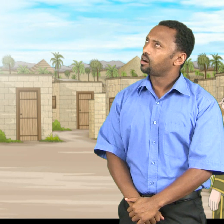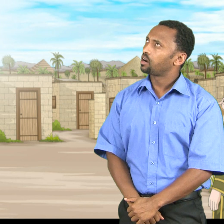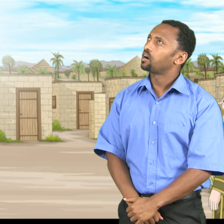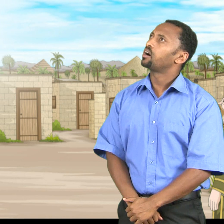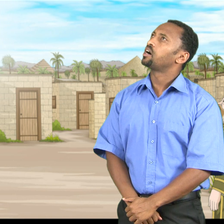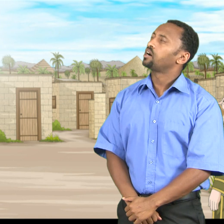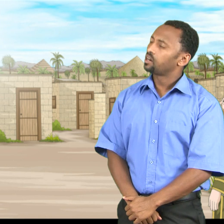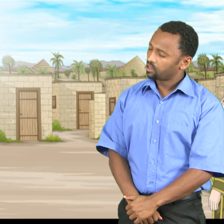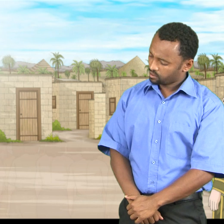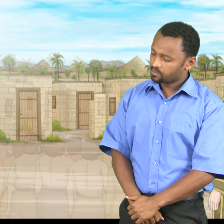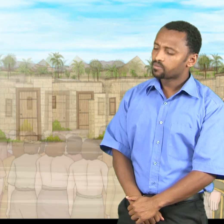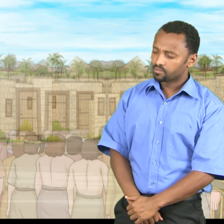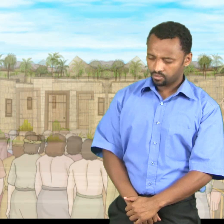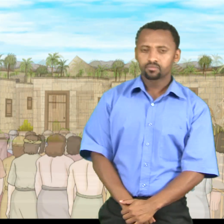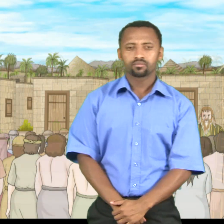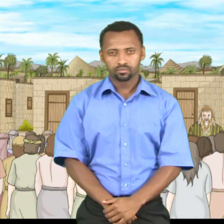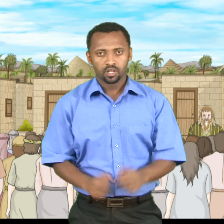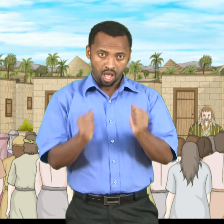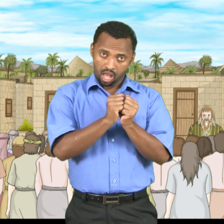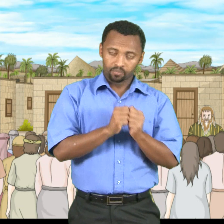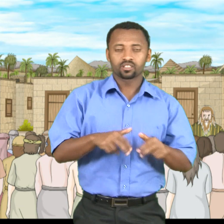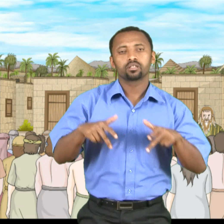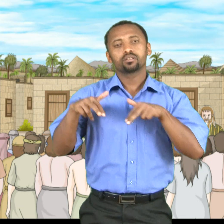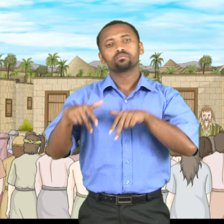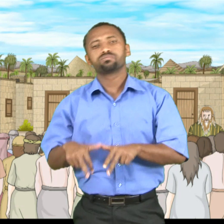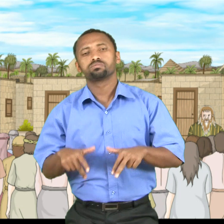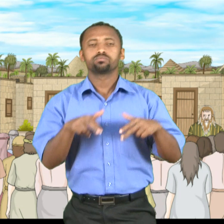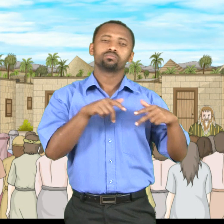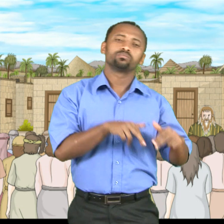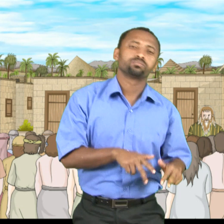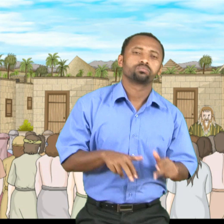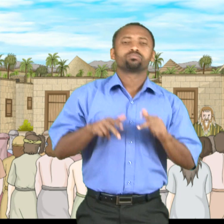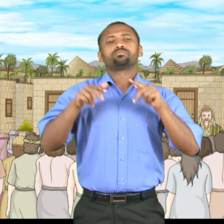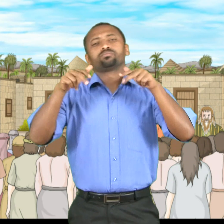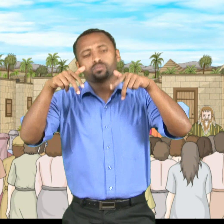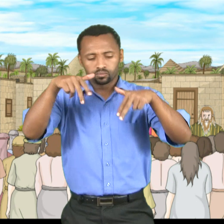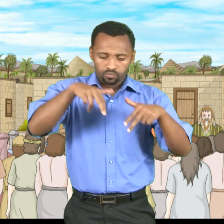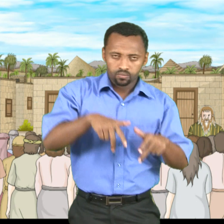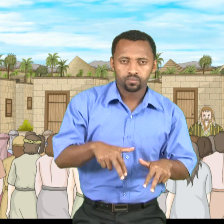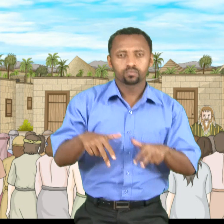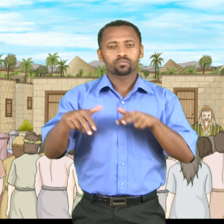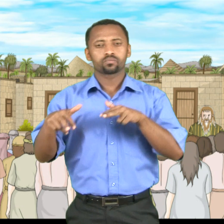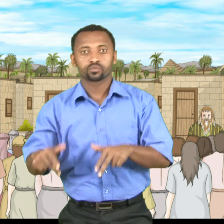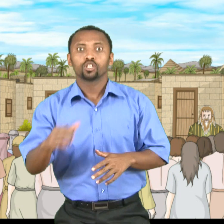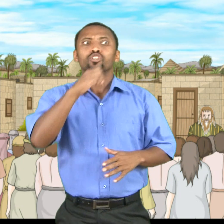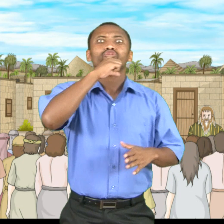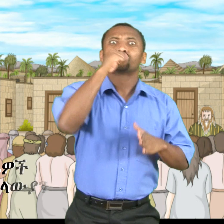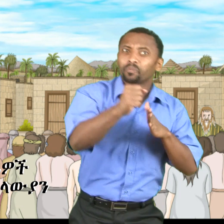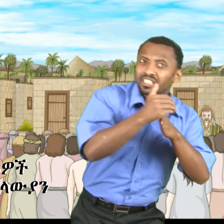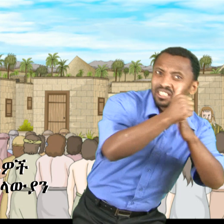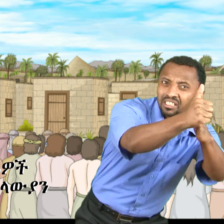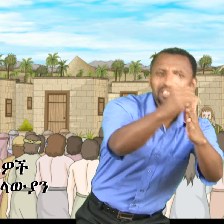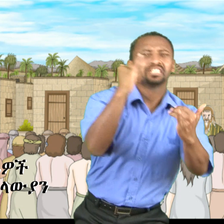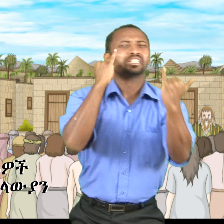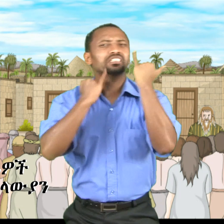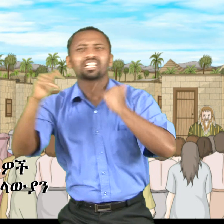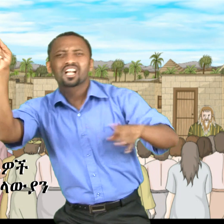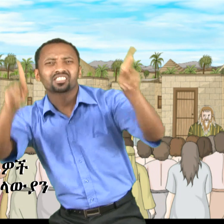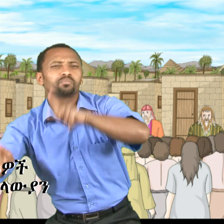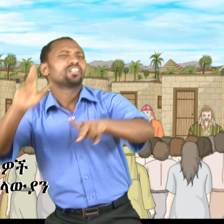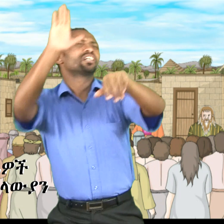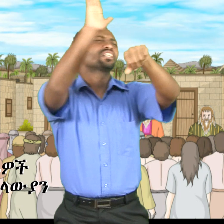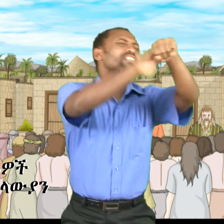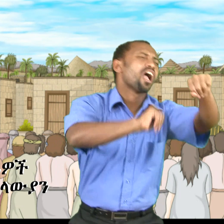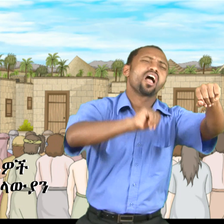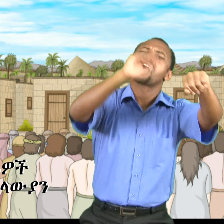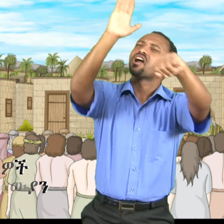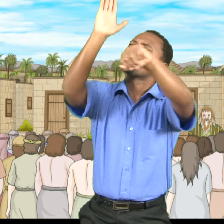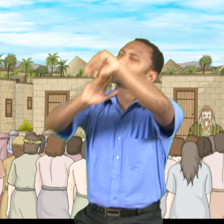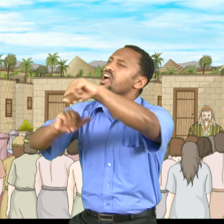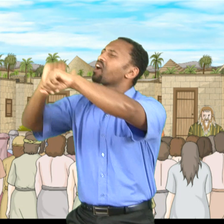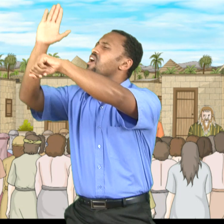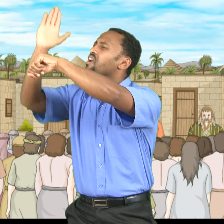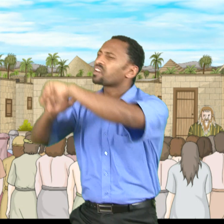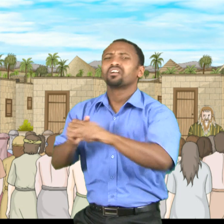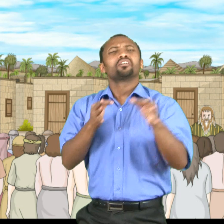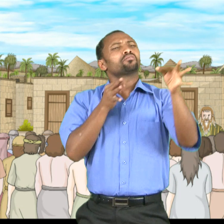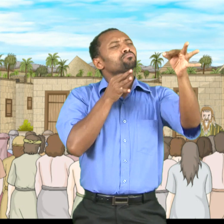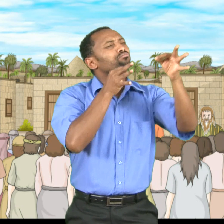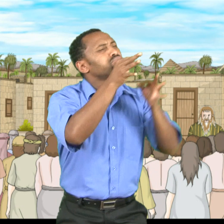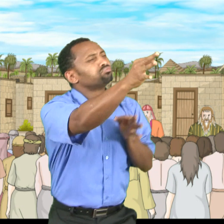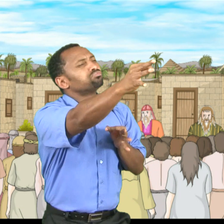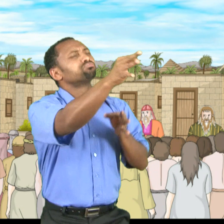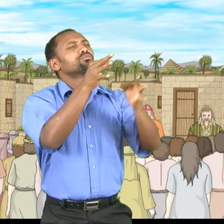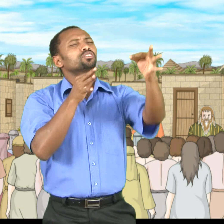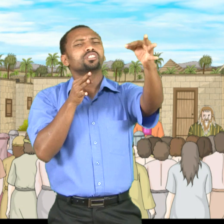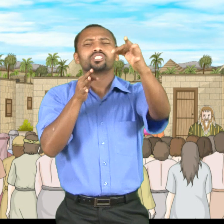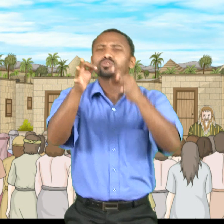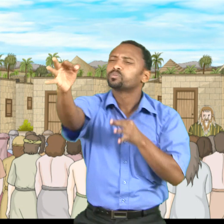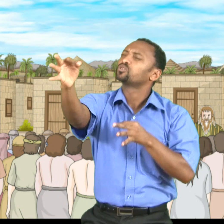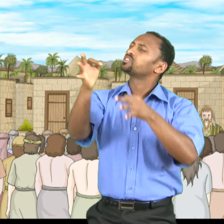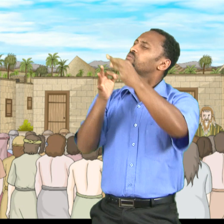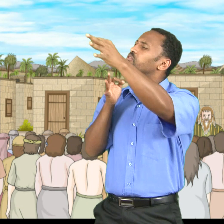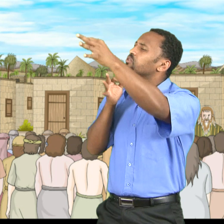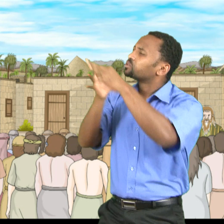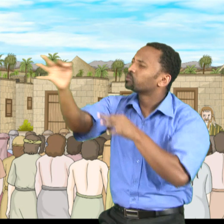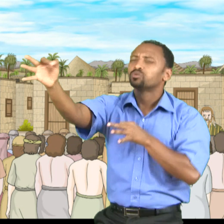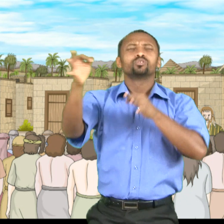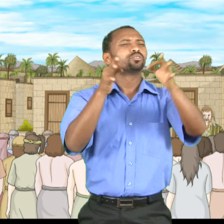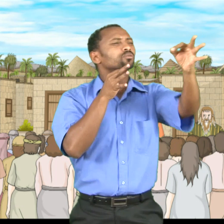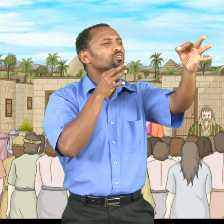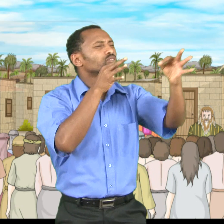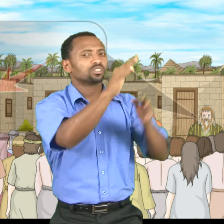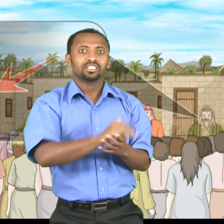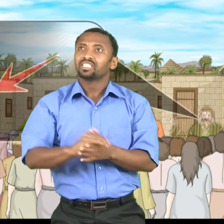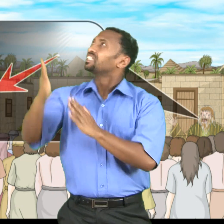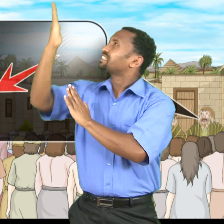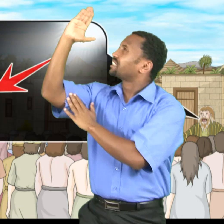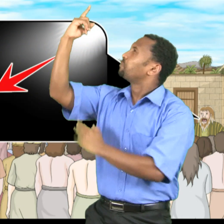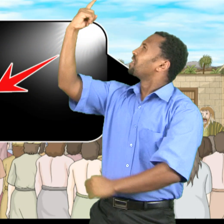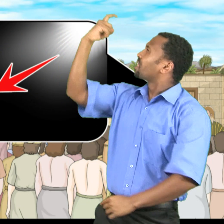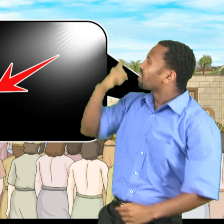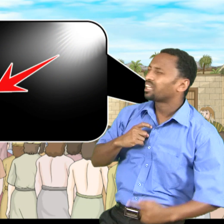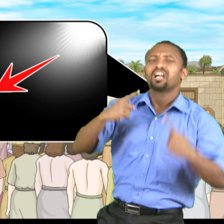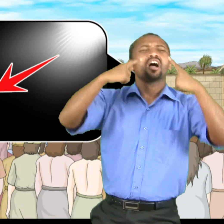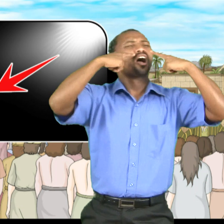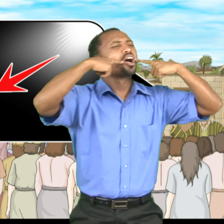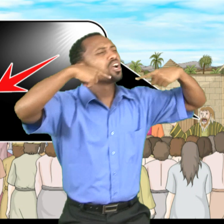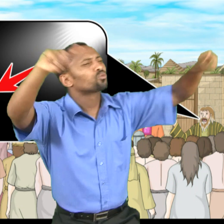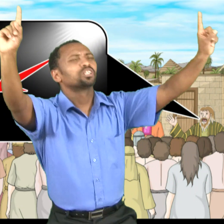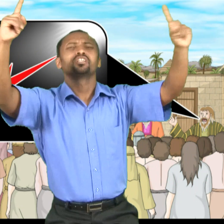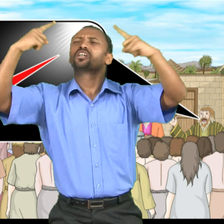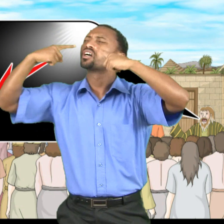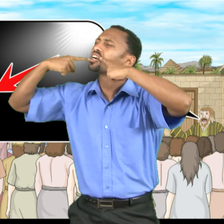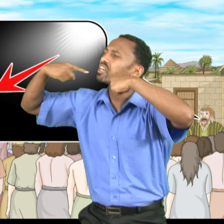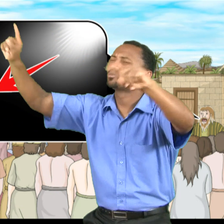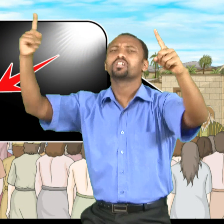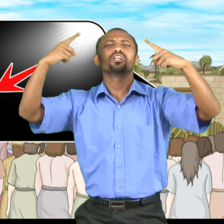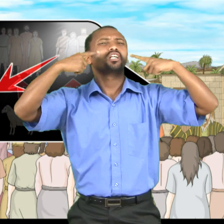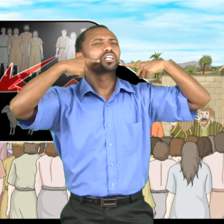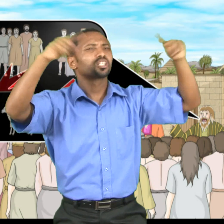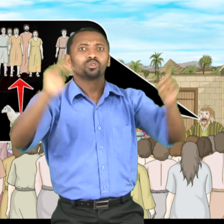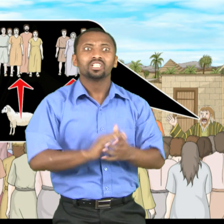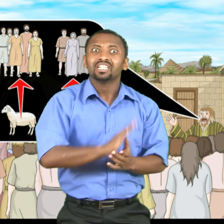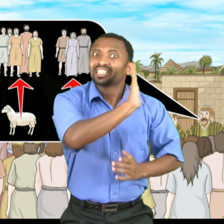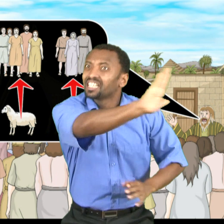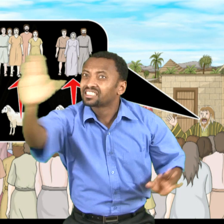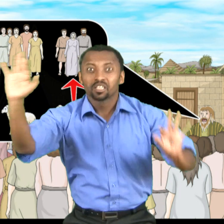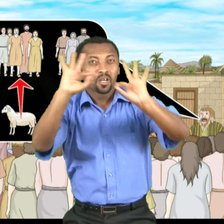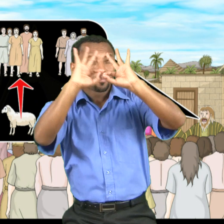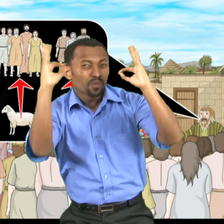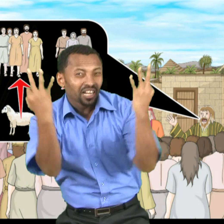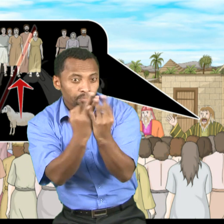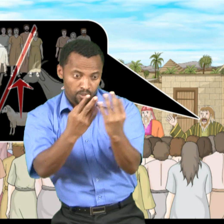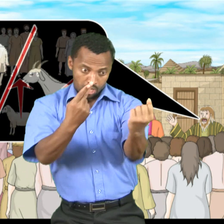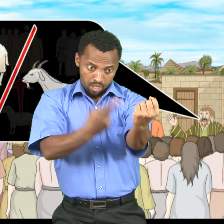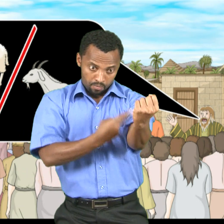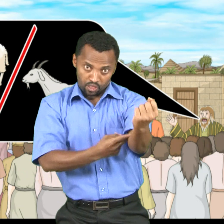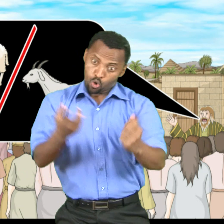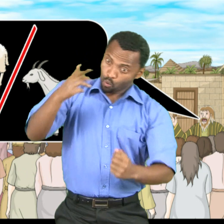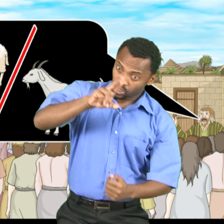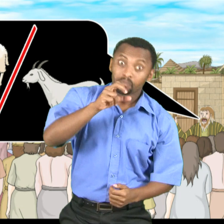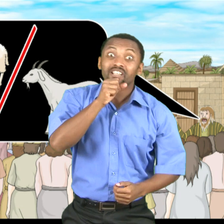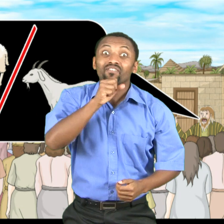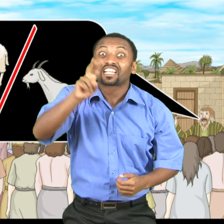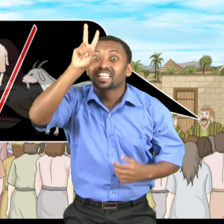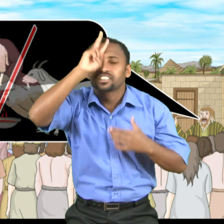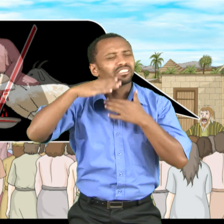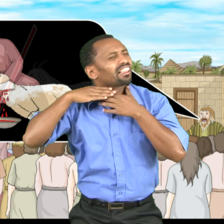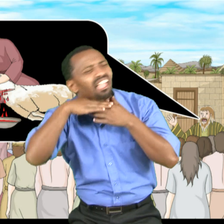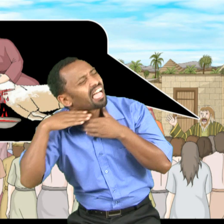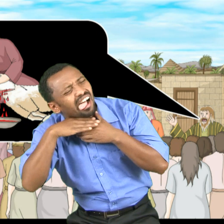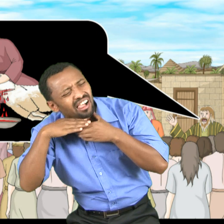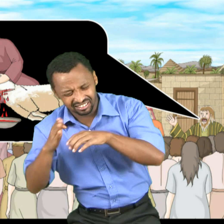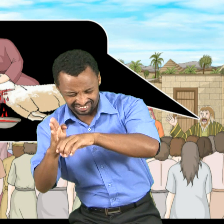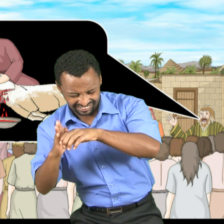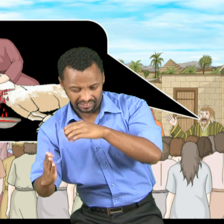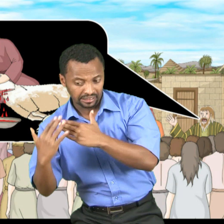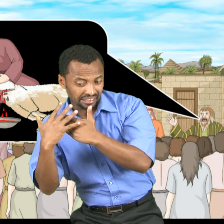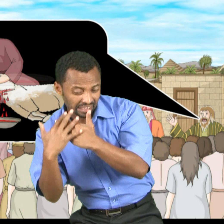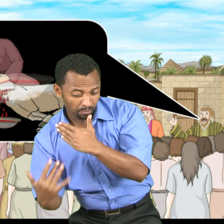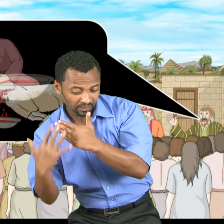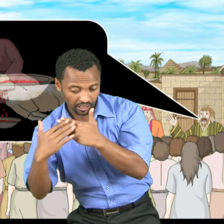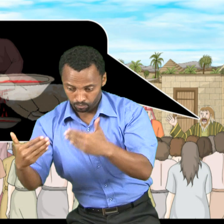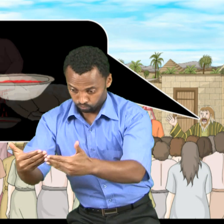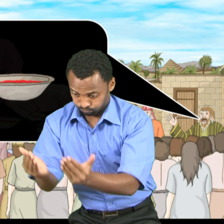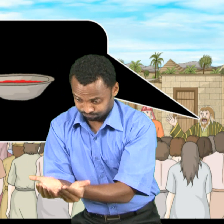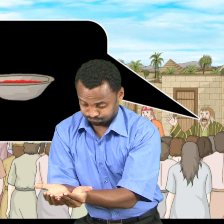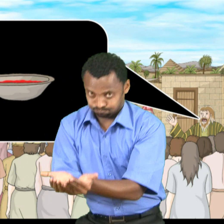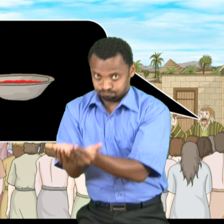Then Moses summoned all the elders of Israel and told them, “Go at once and select for yourselves a lamb for each family, and slaughter the Passover lamb.